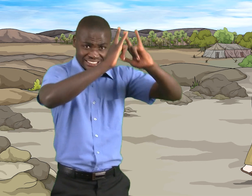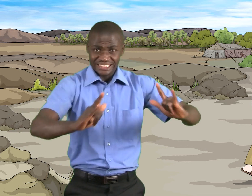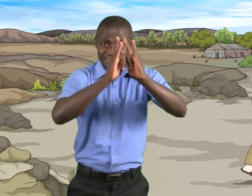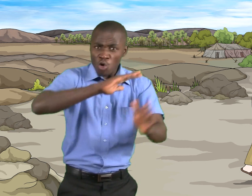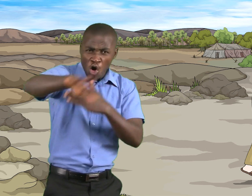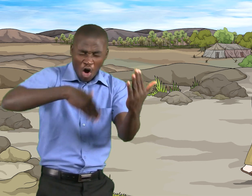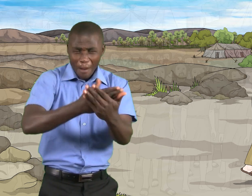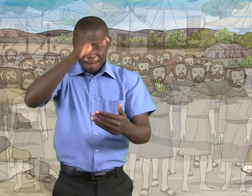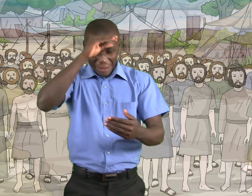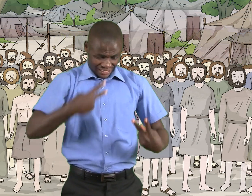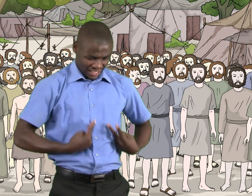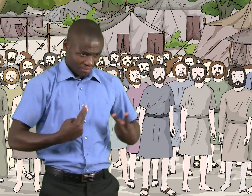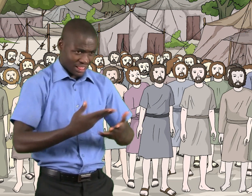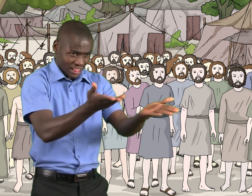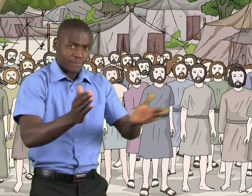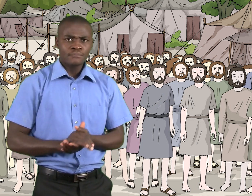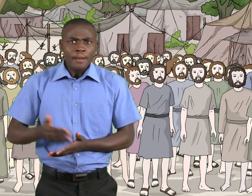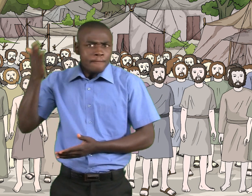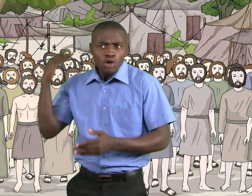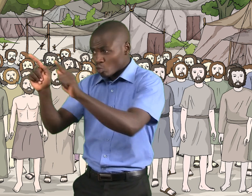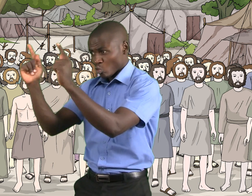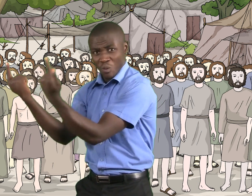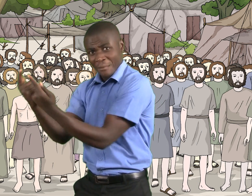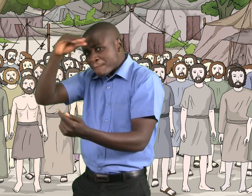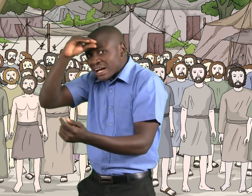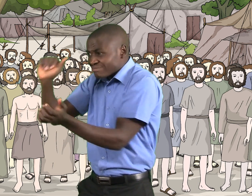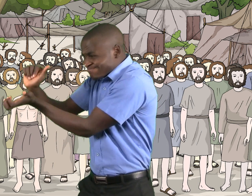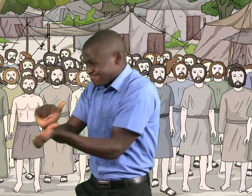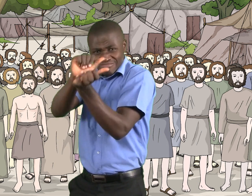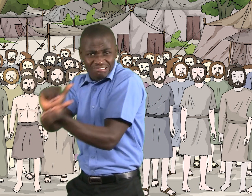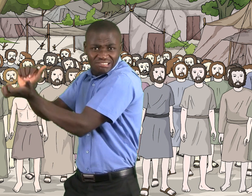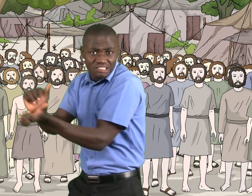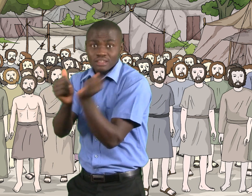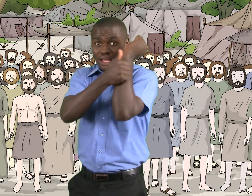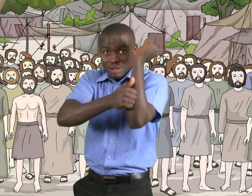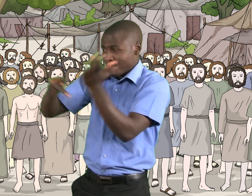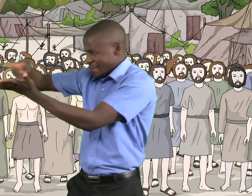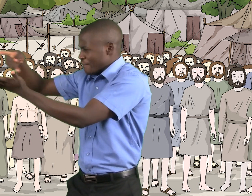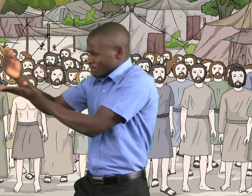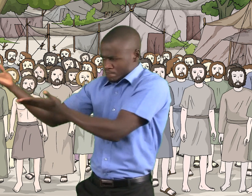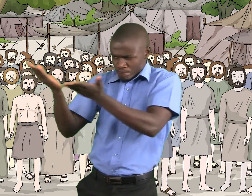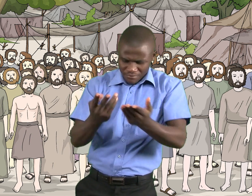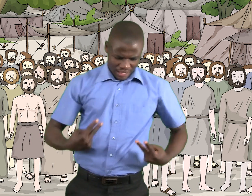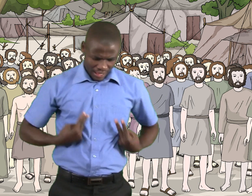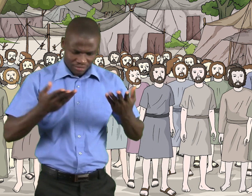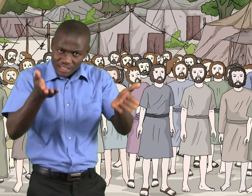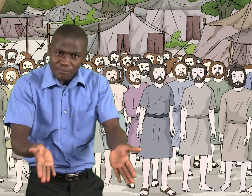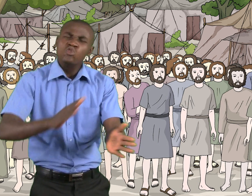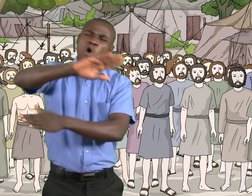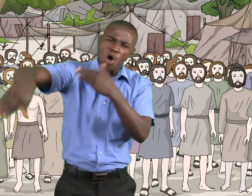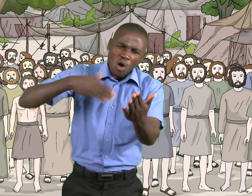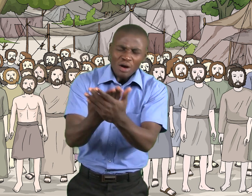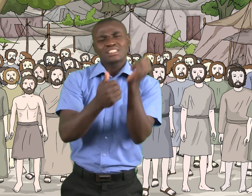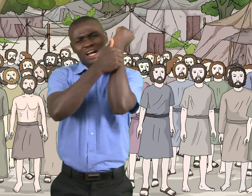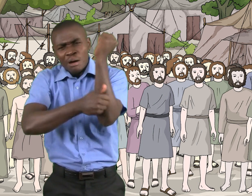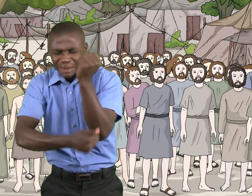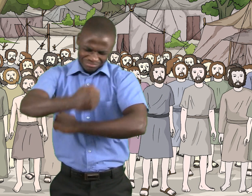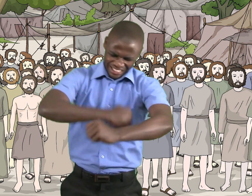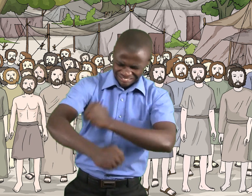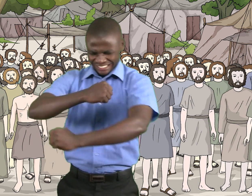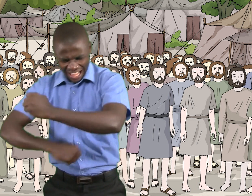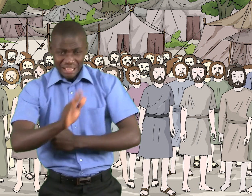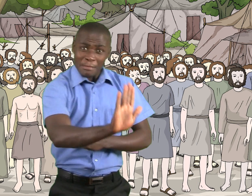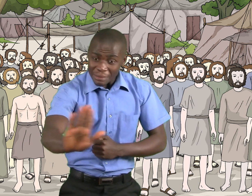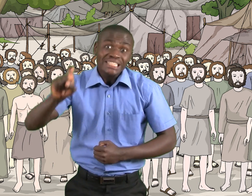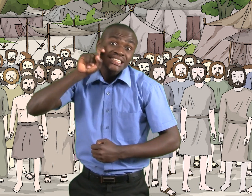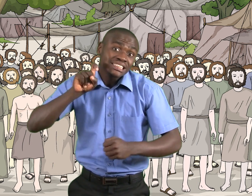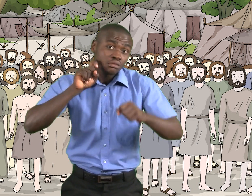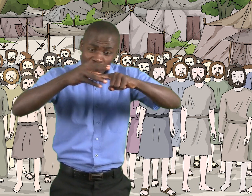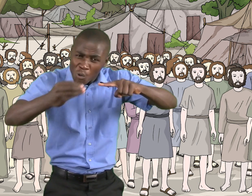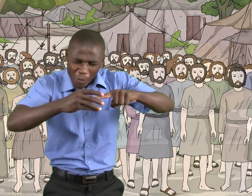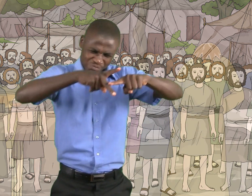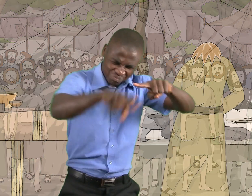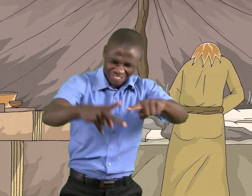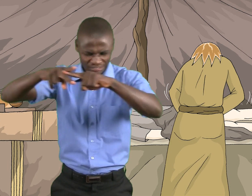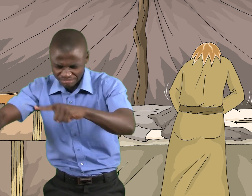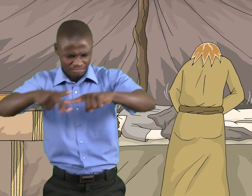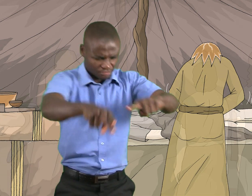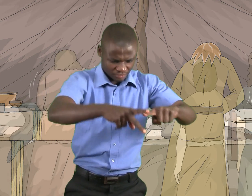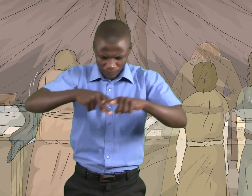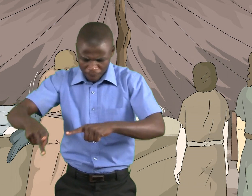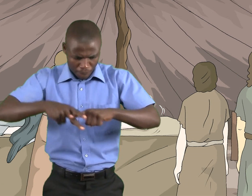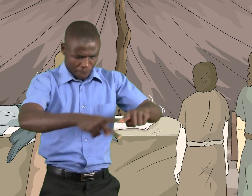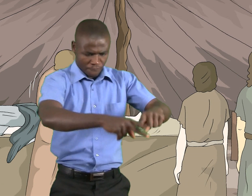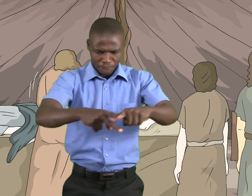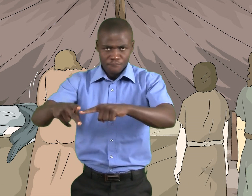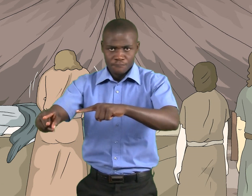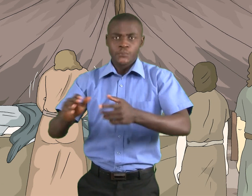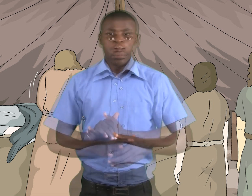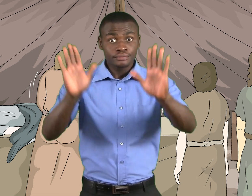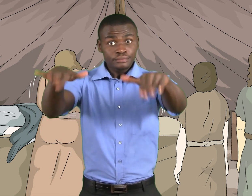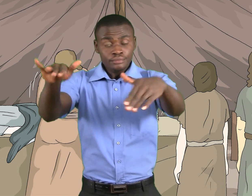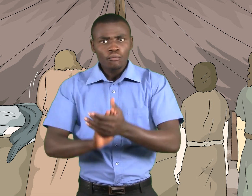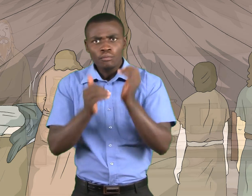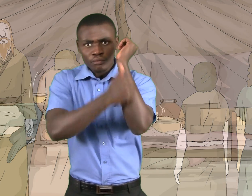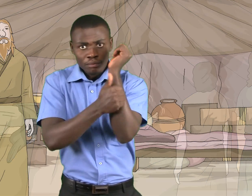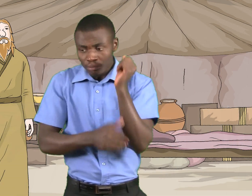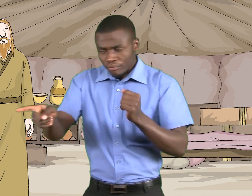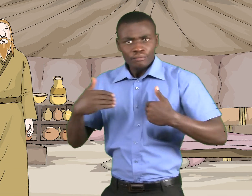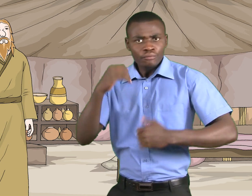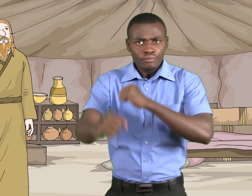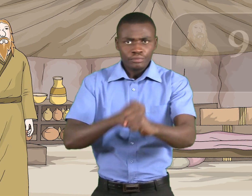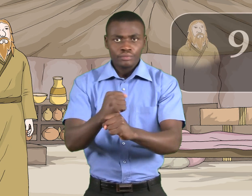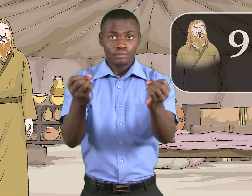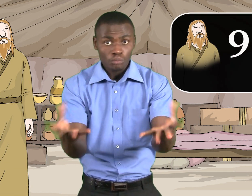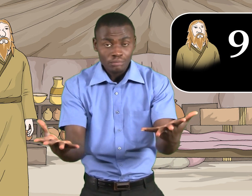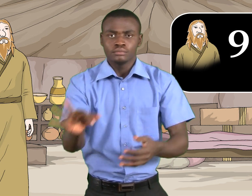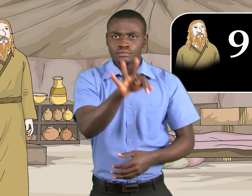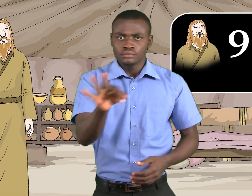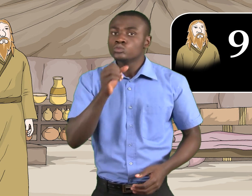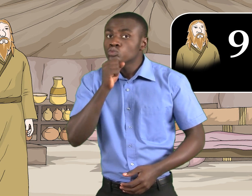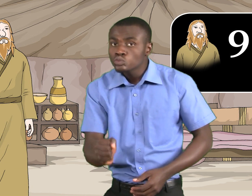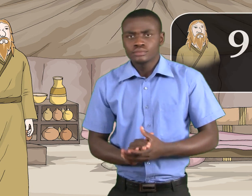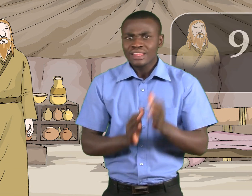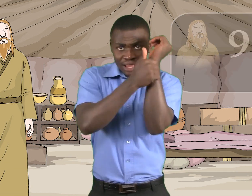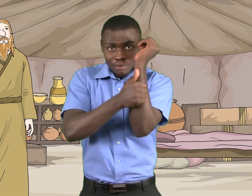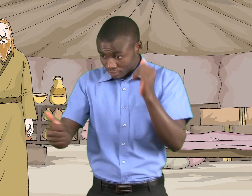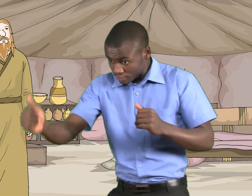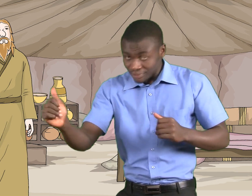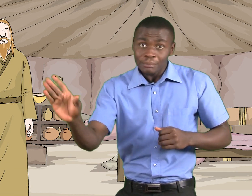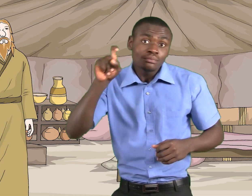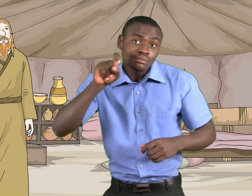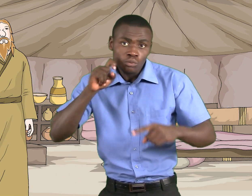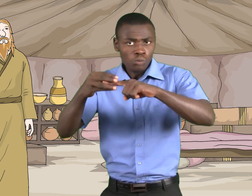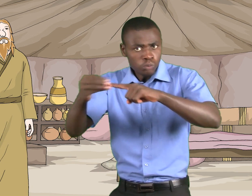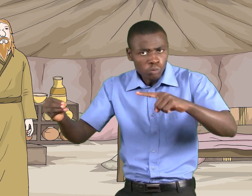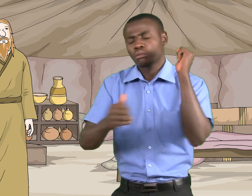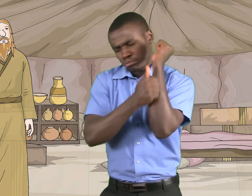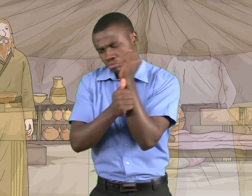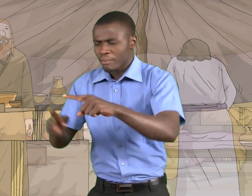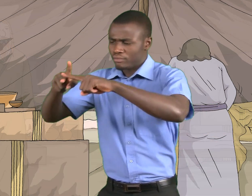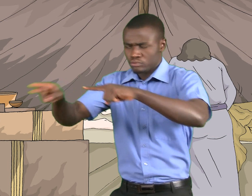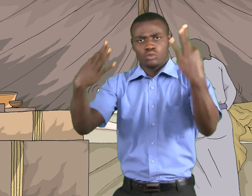On that very day Abraham took his son Ishmael and all those born in his household or purchased with his money—every male among the members of Abraham’s household—and he circumcised them, just as God had told him.